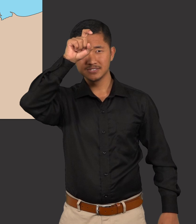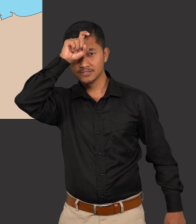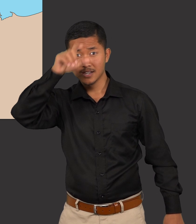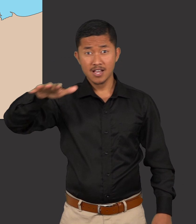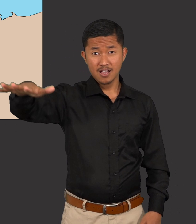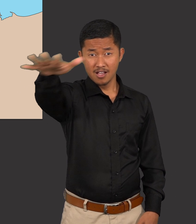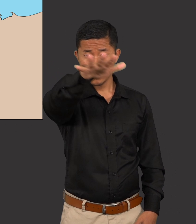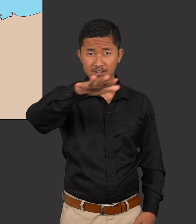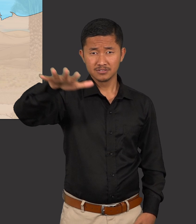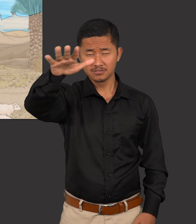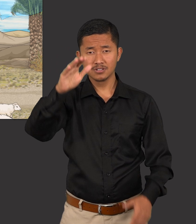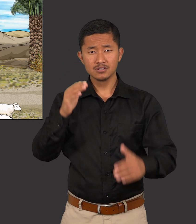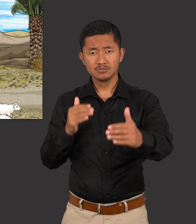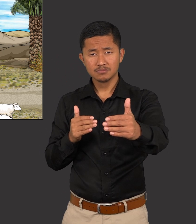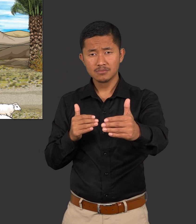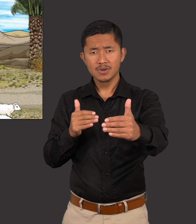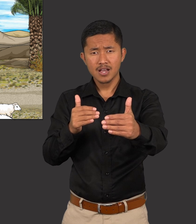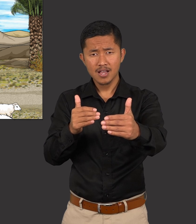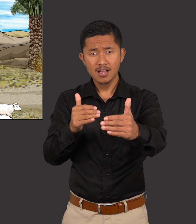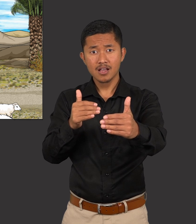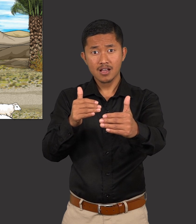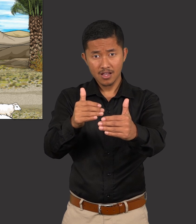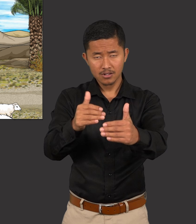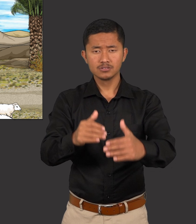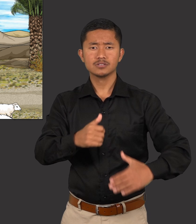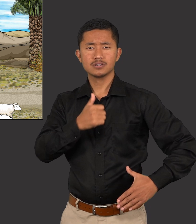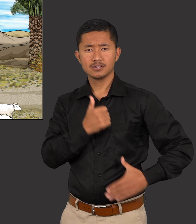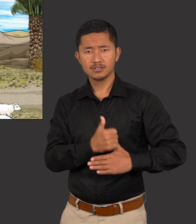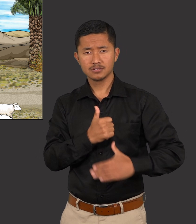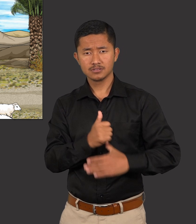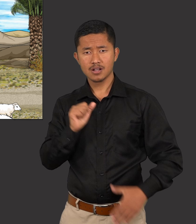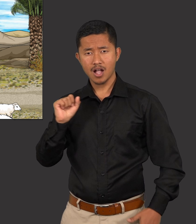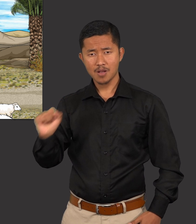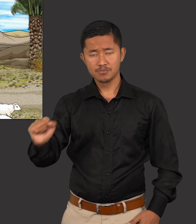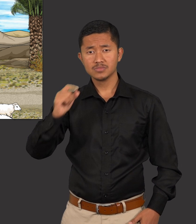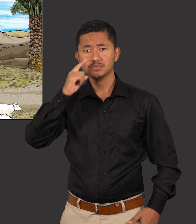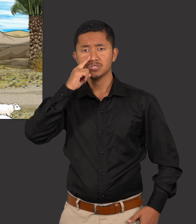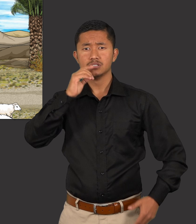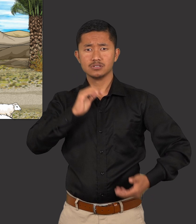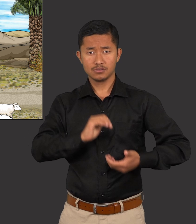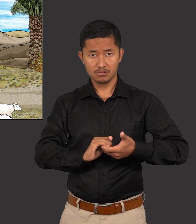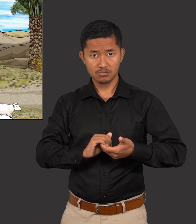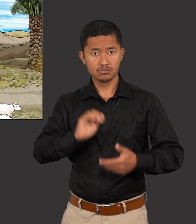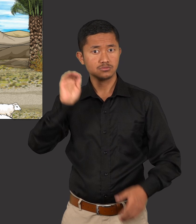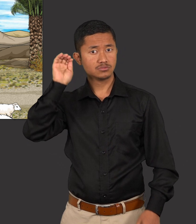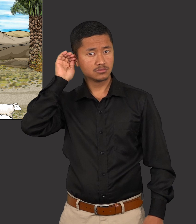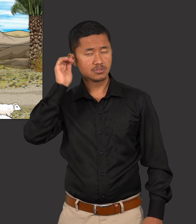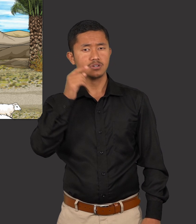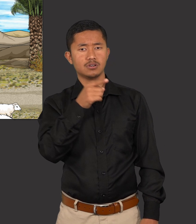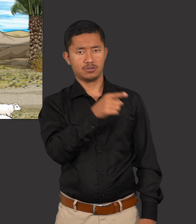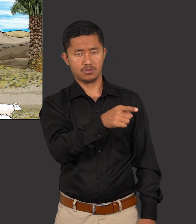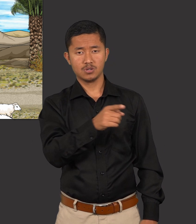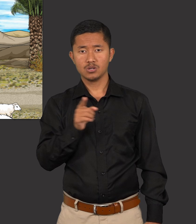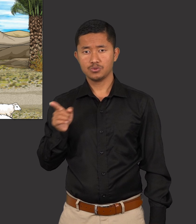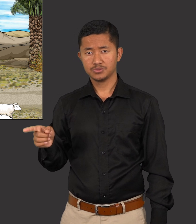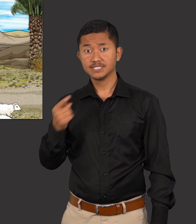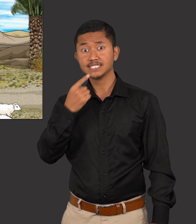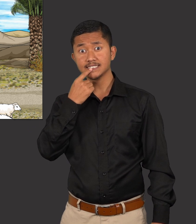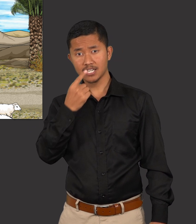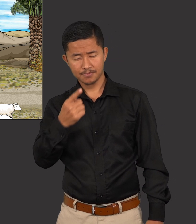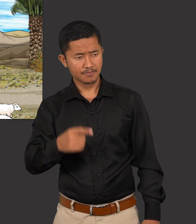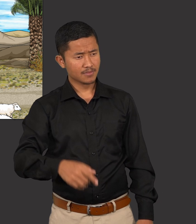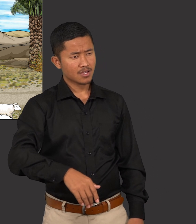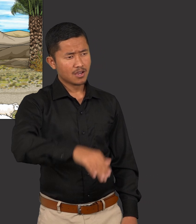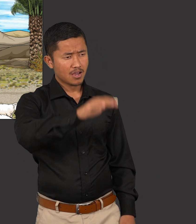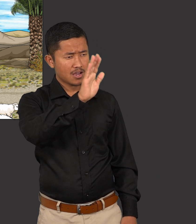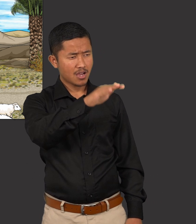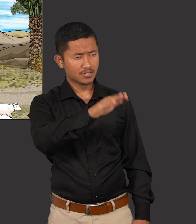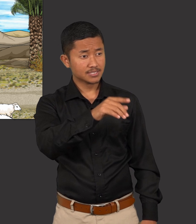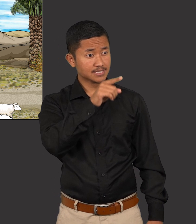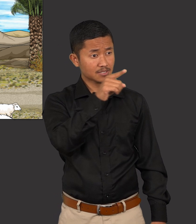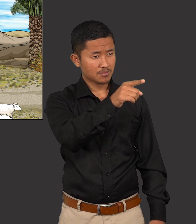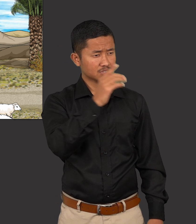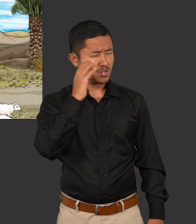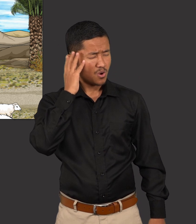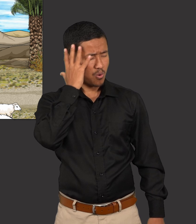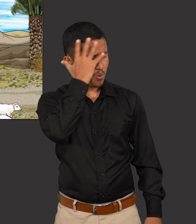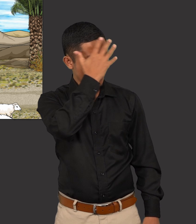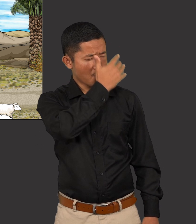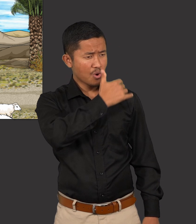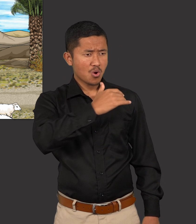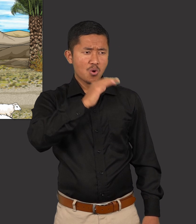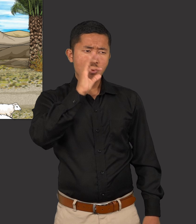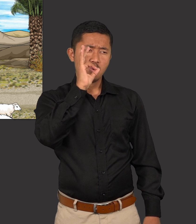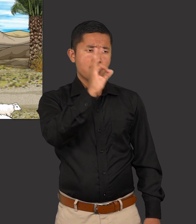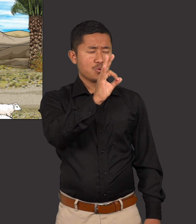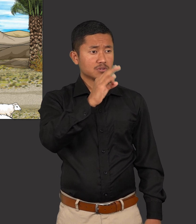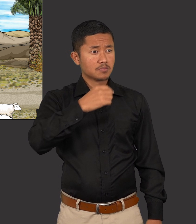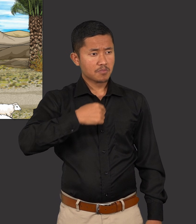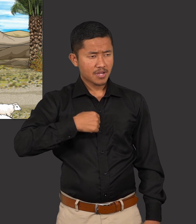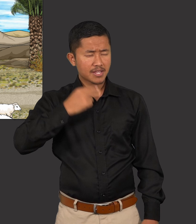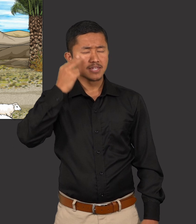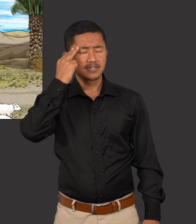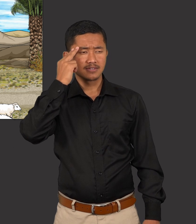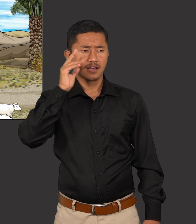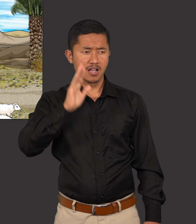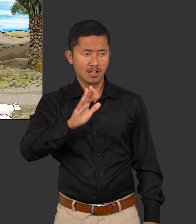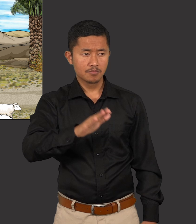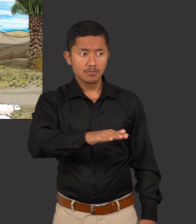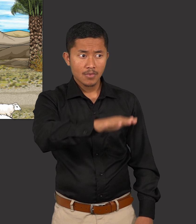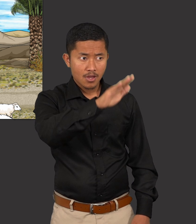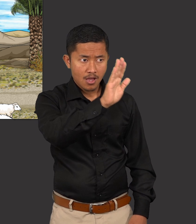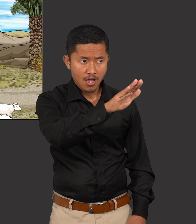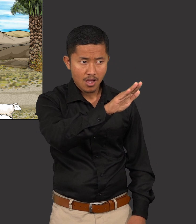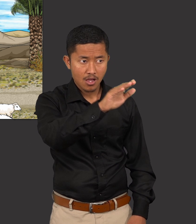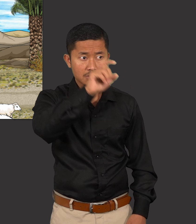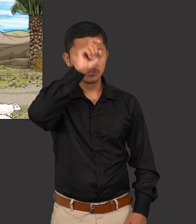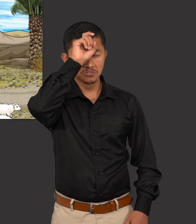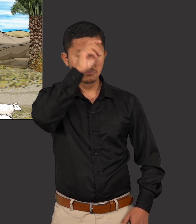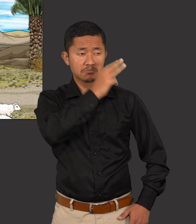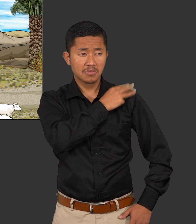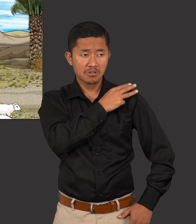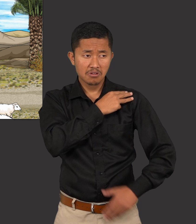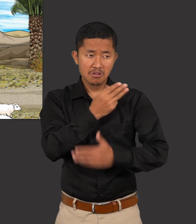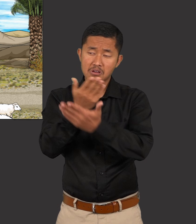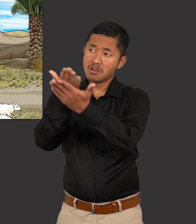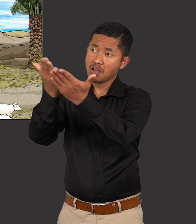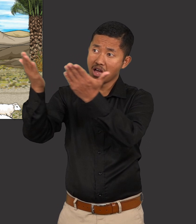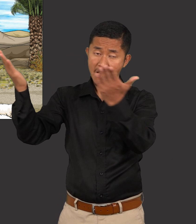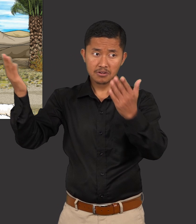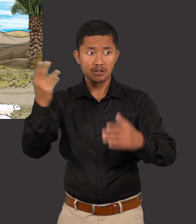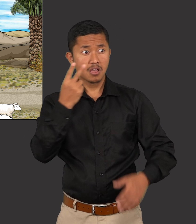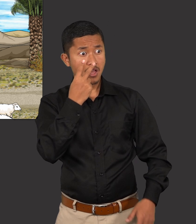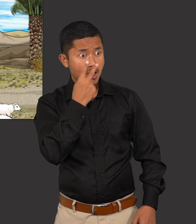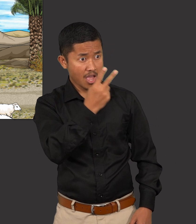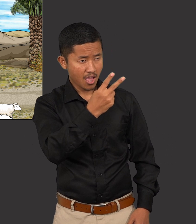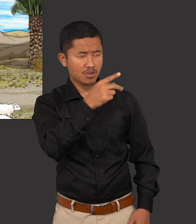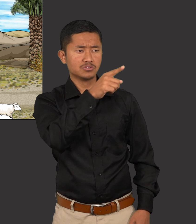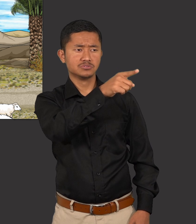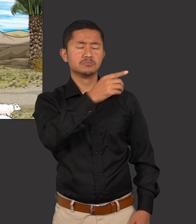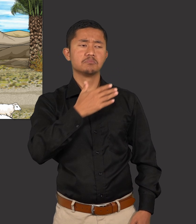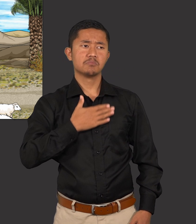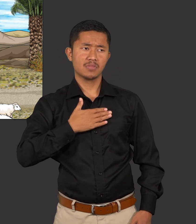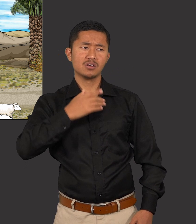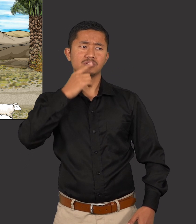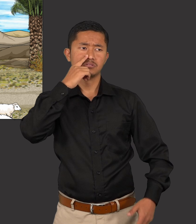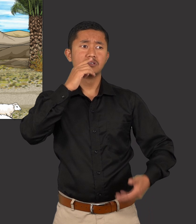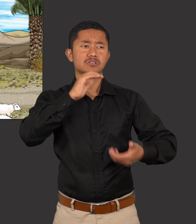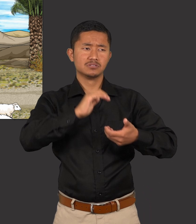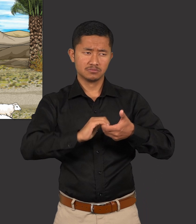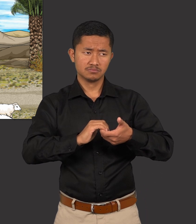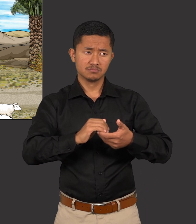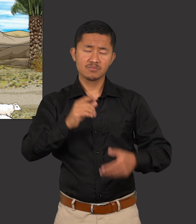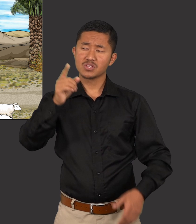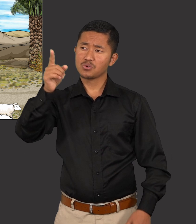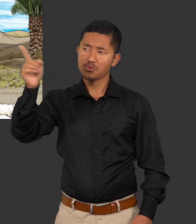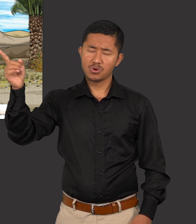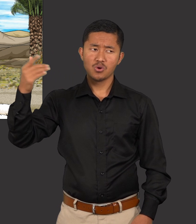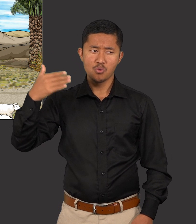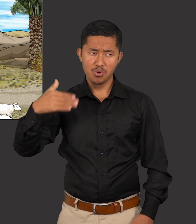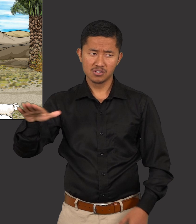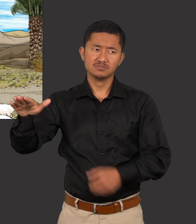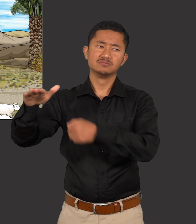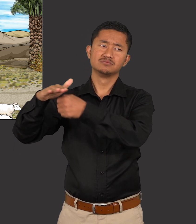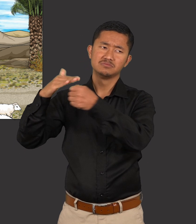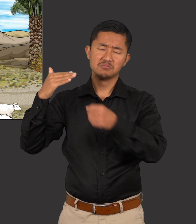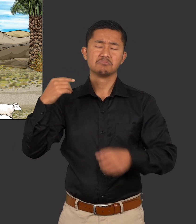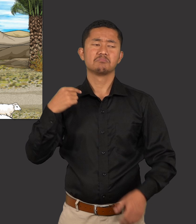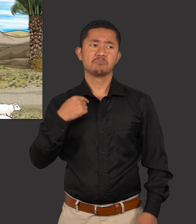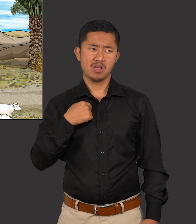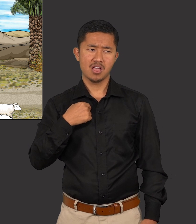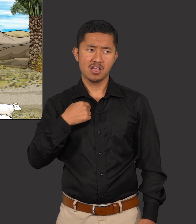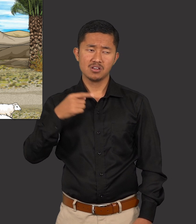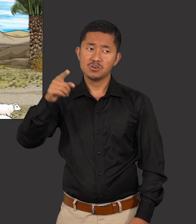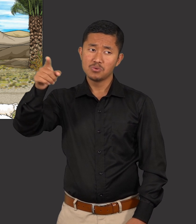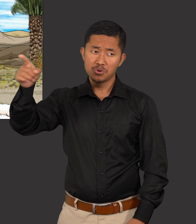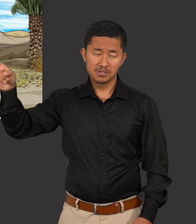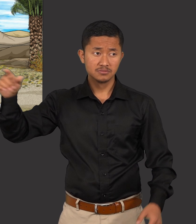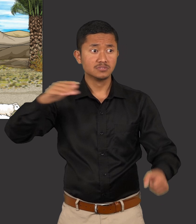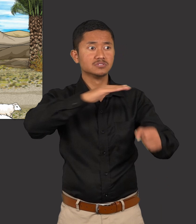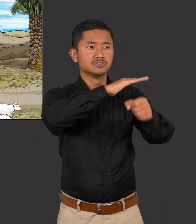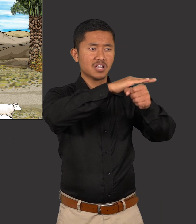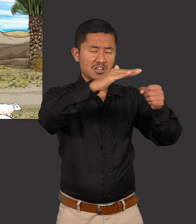As he was about to enter Egypt, he said to his wife Sarai, “Look, I know that you are a beautiful woman, and when the Egyptians see you, they will say, ‘This is his wife.’